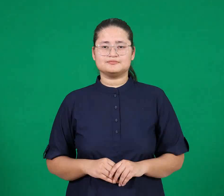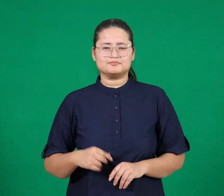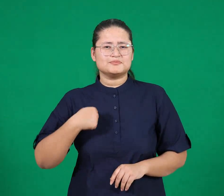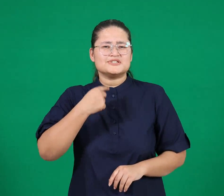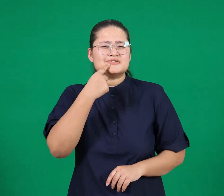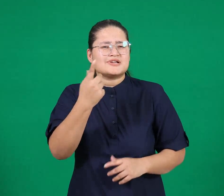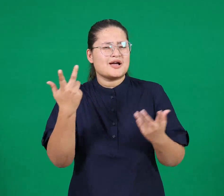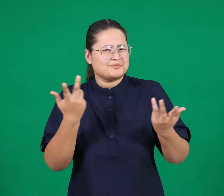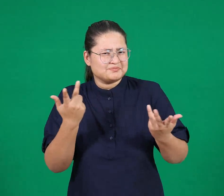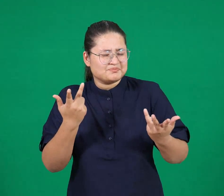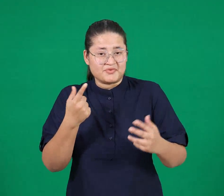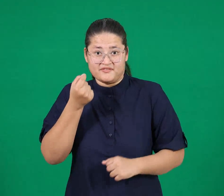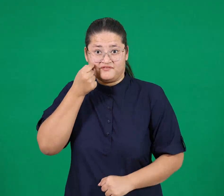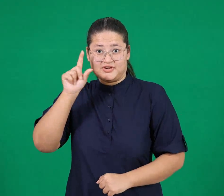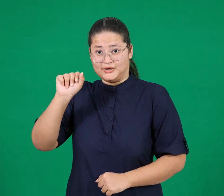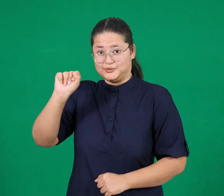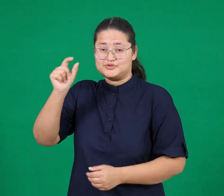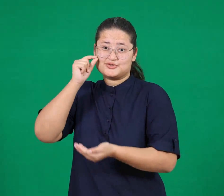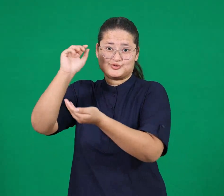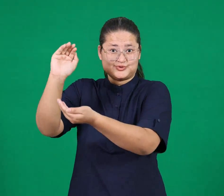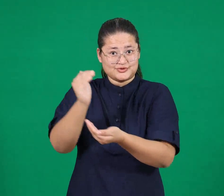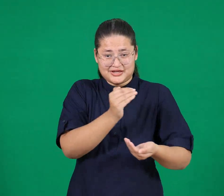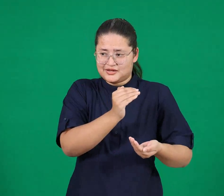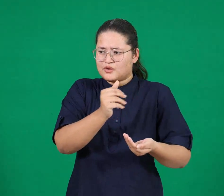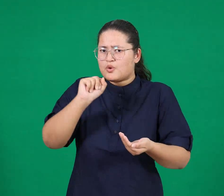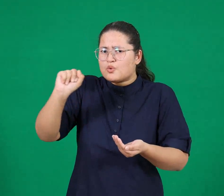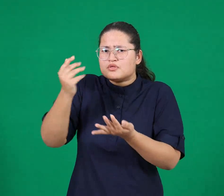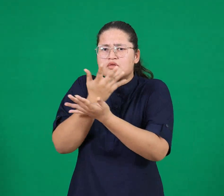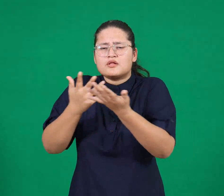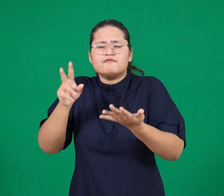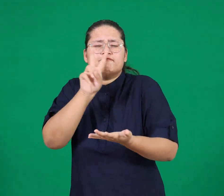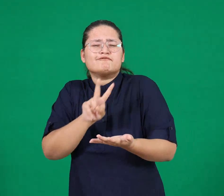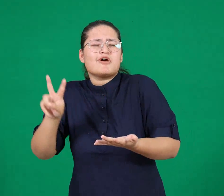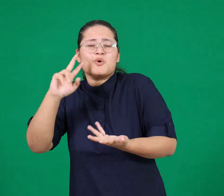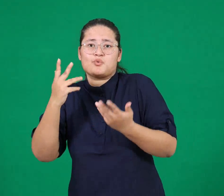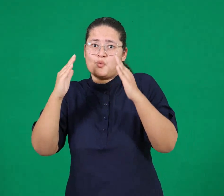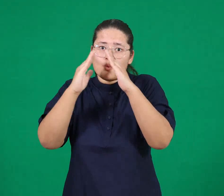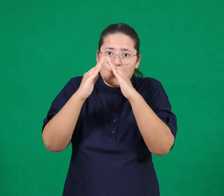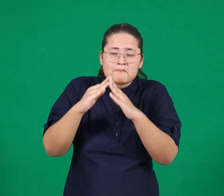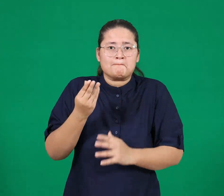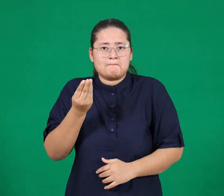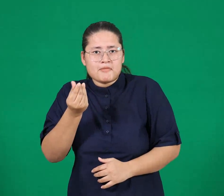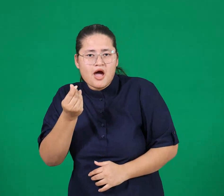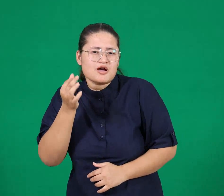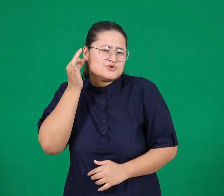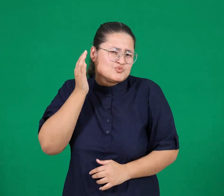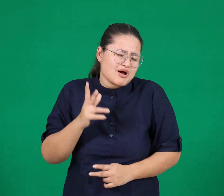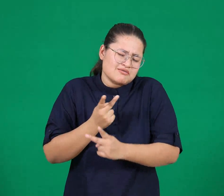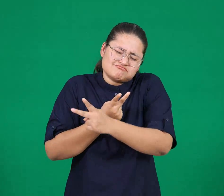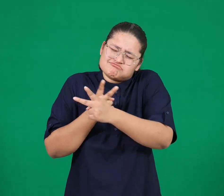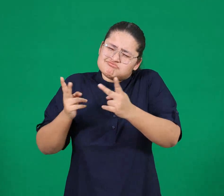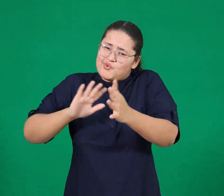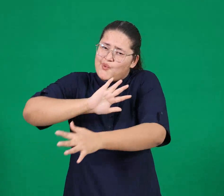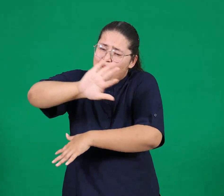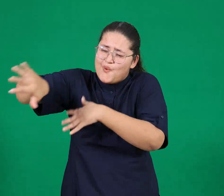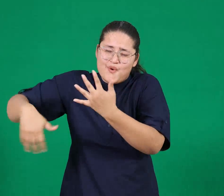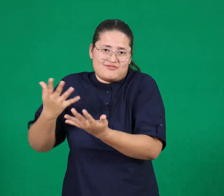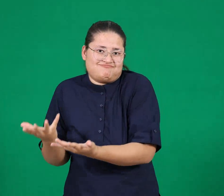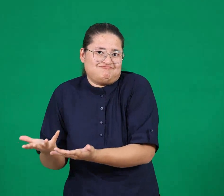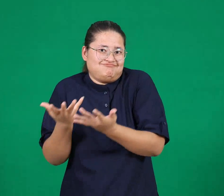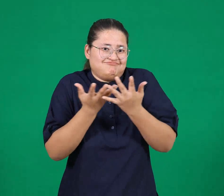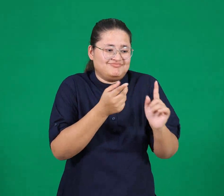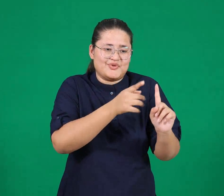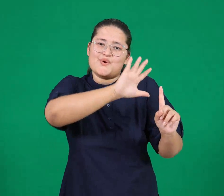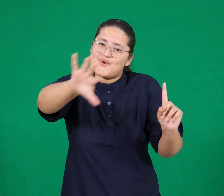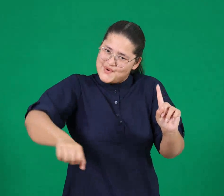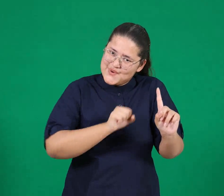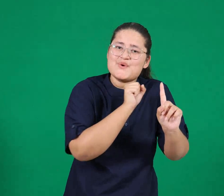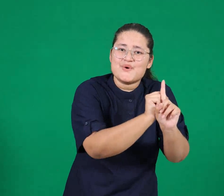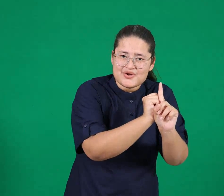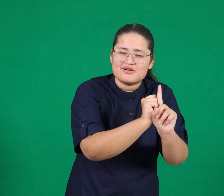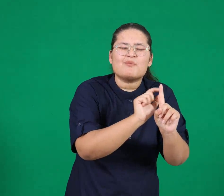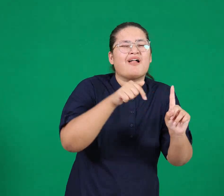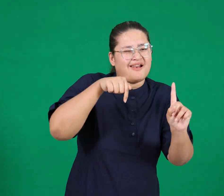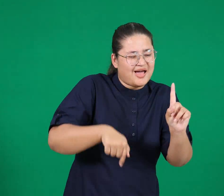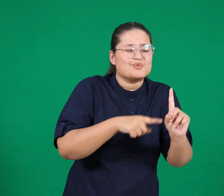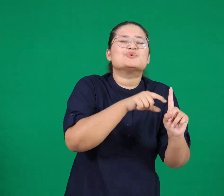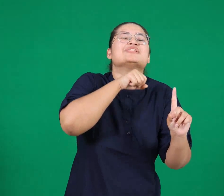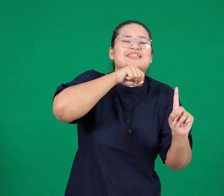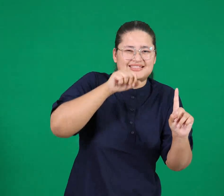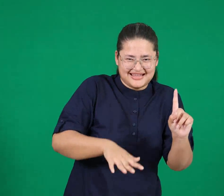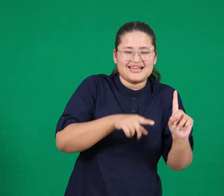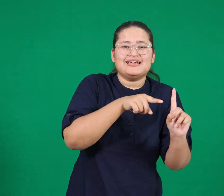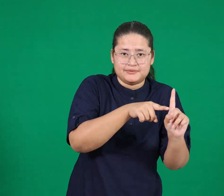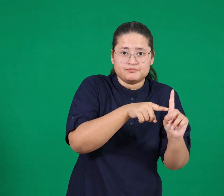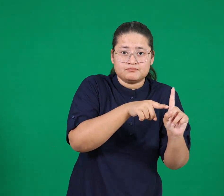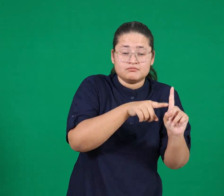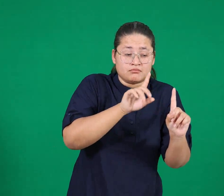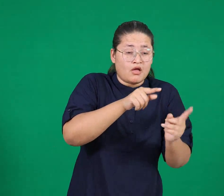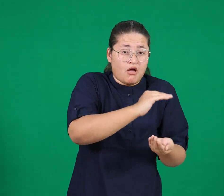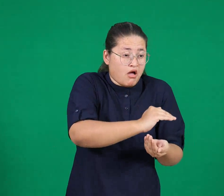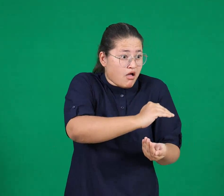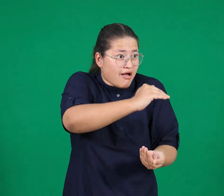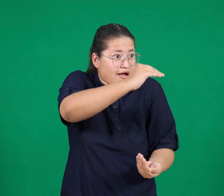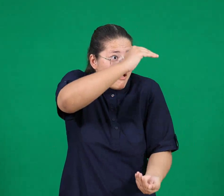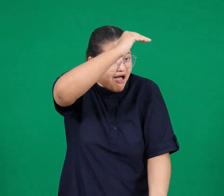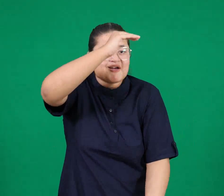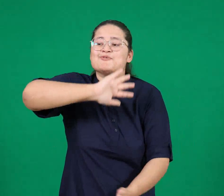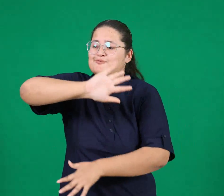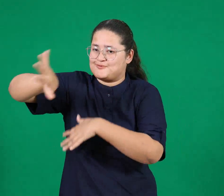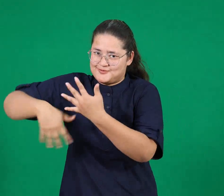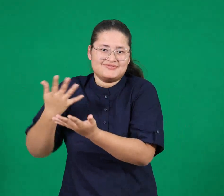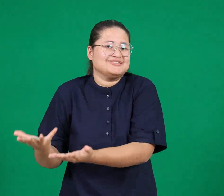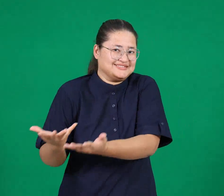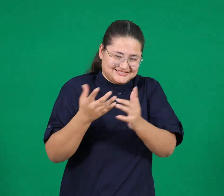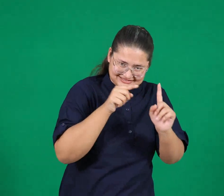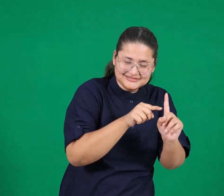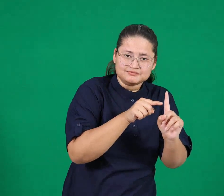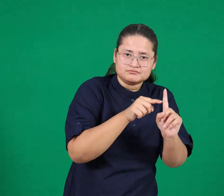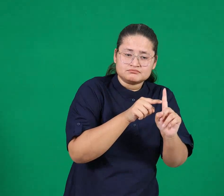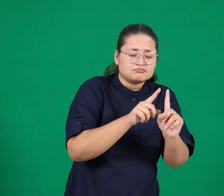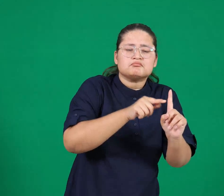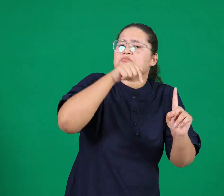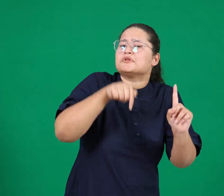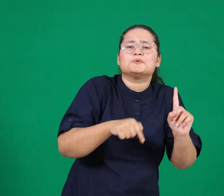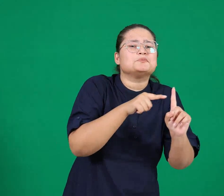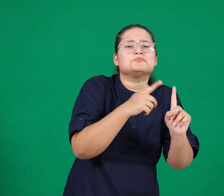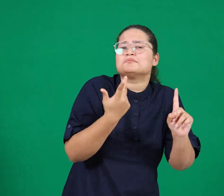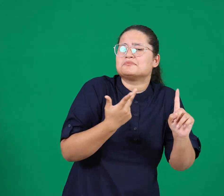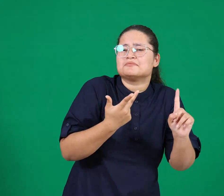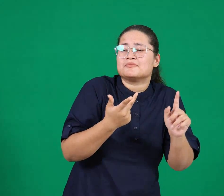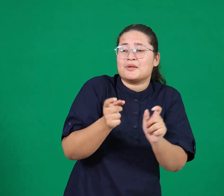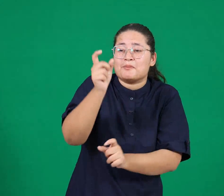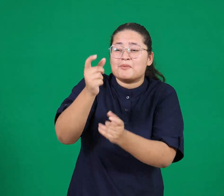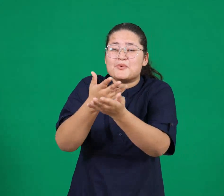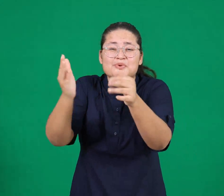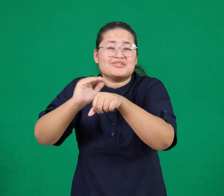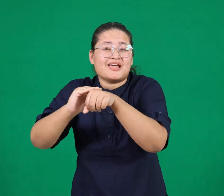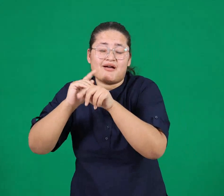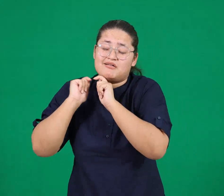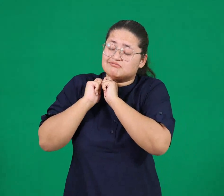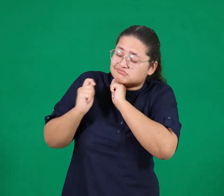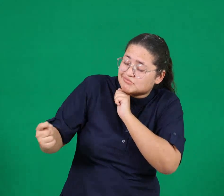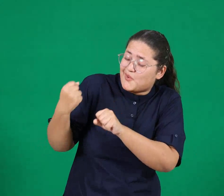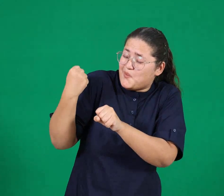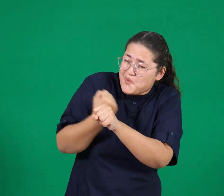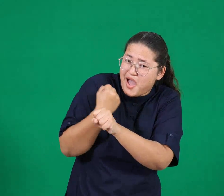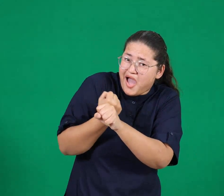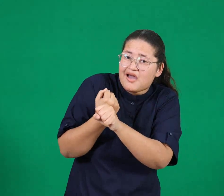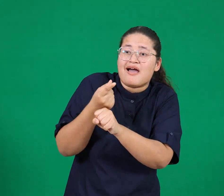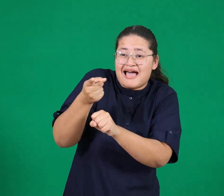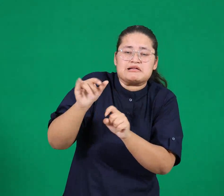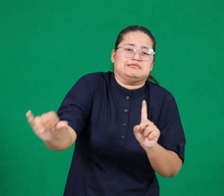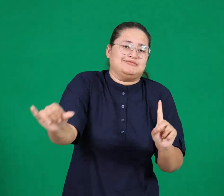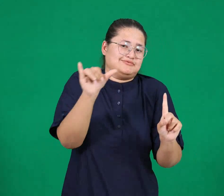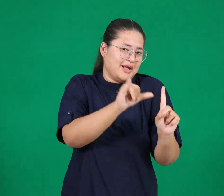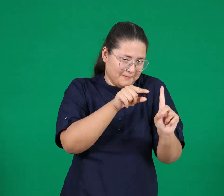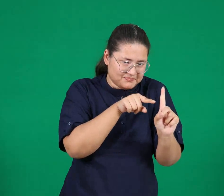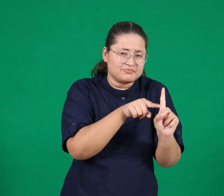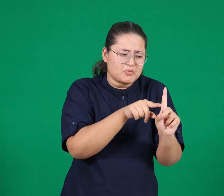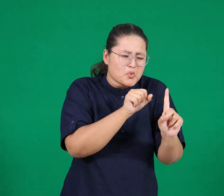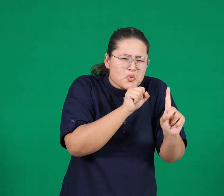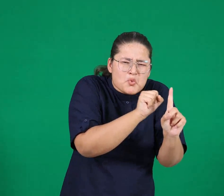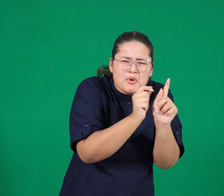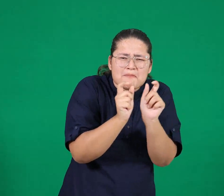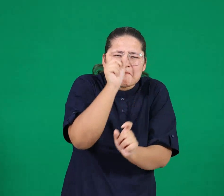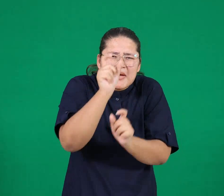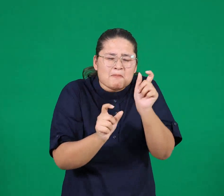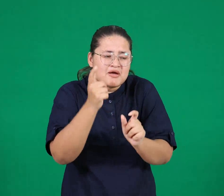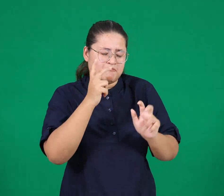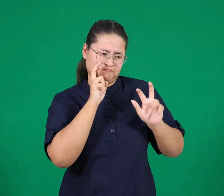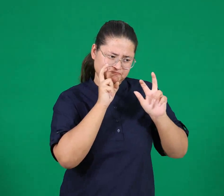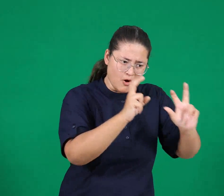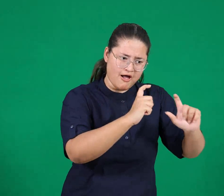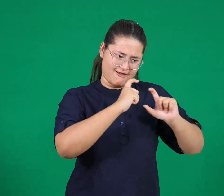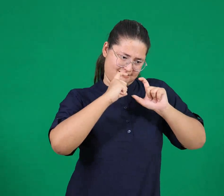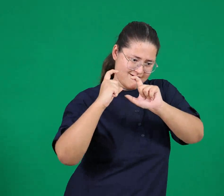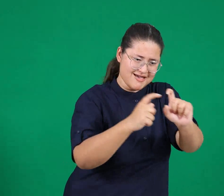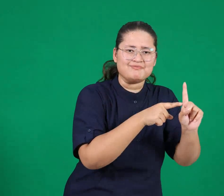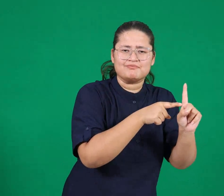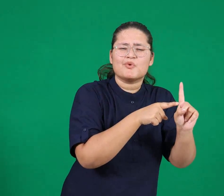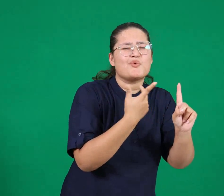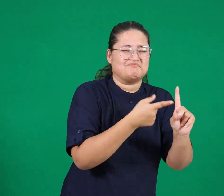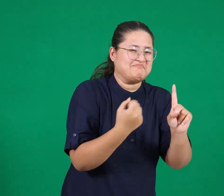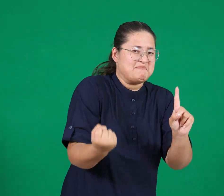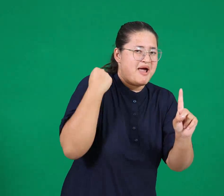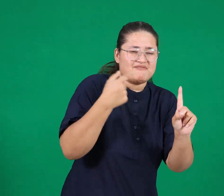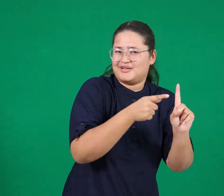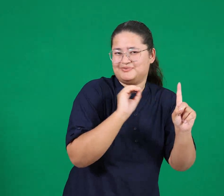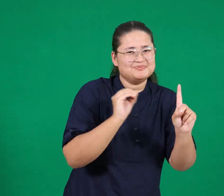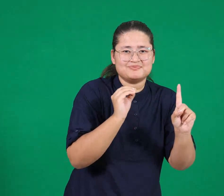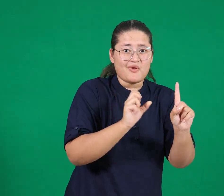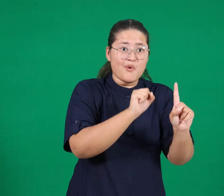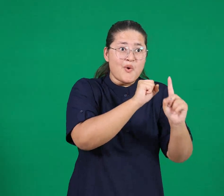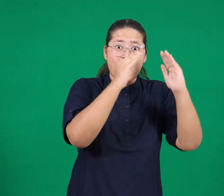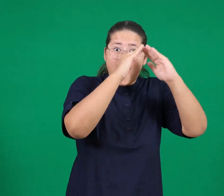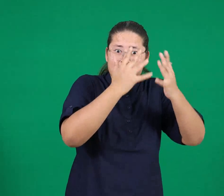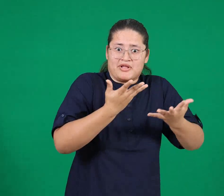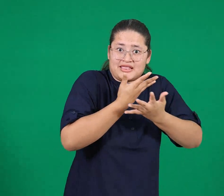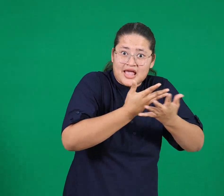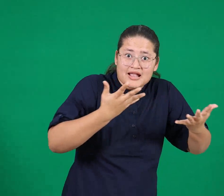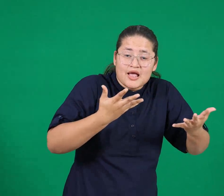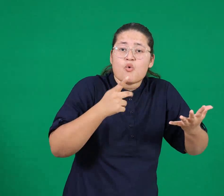What I am saying is that as long as the heir is a child, he is no different from a slave, although he is the owner of everything.